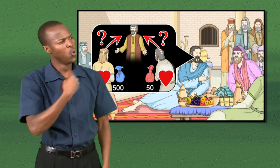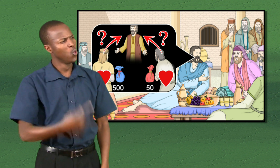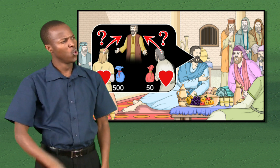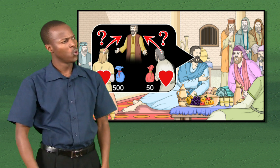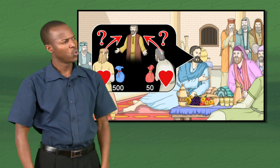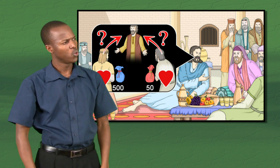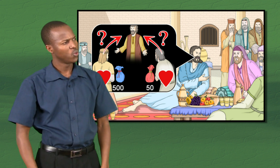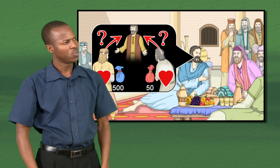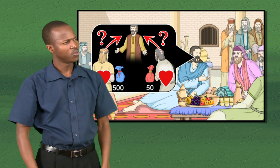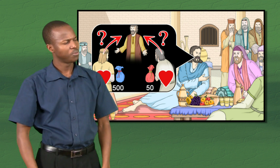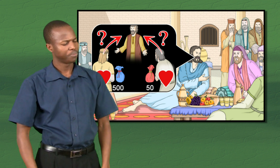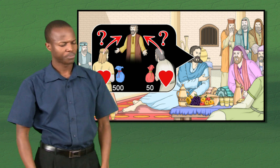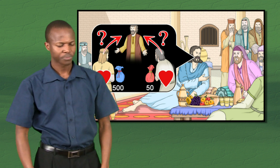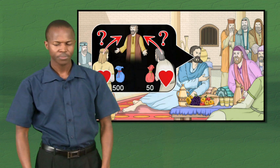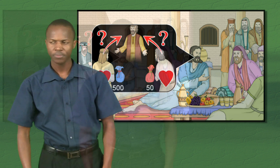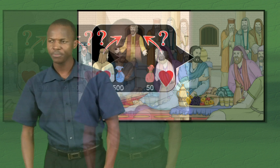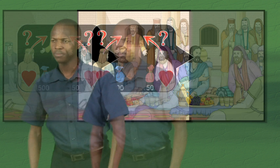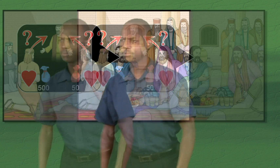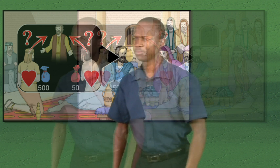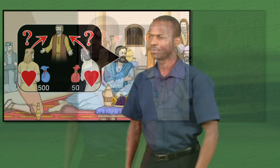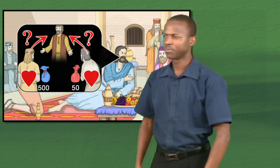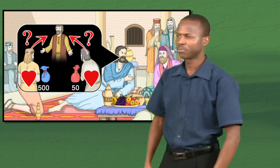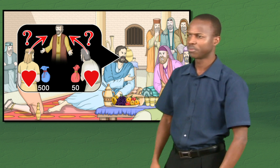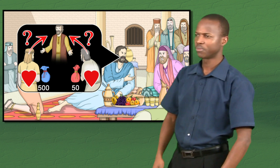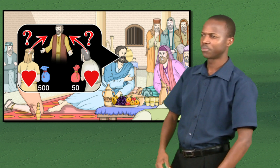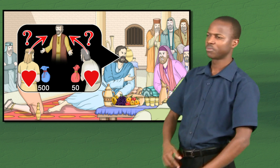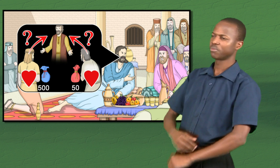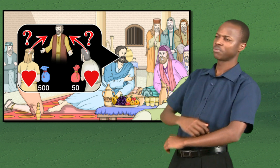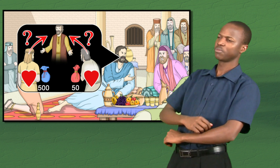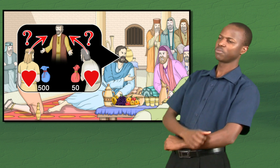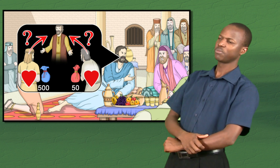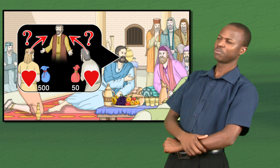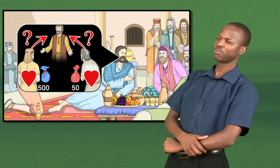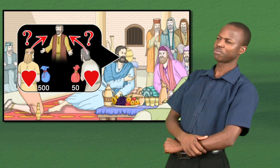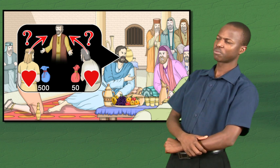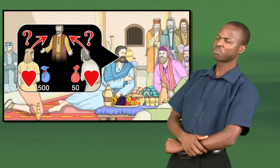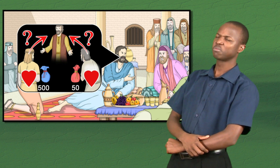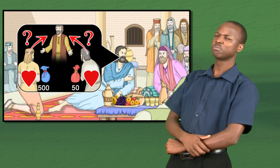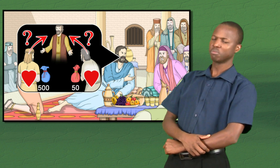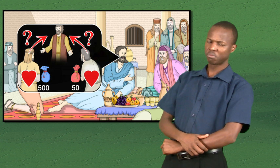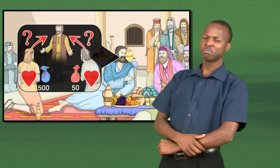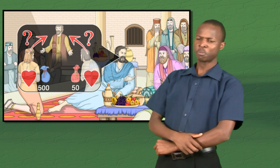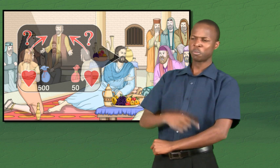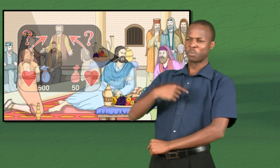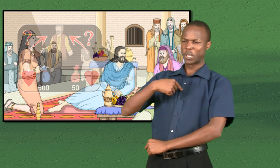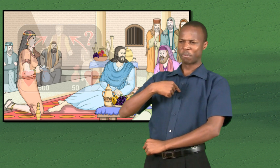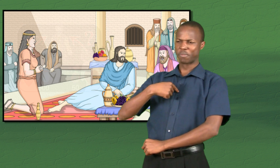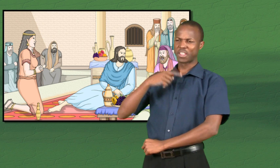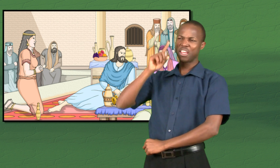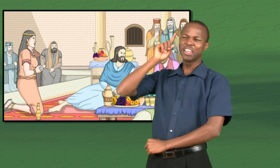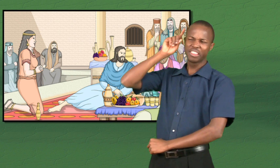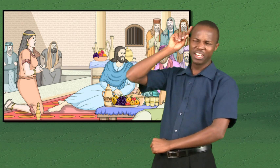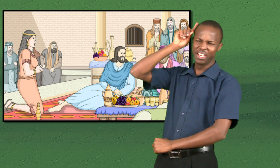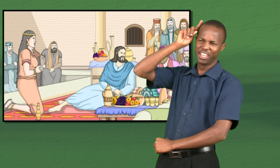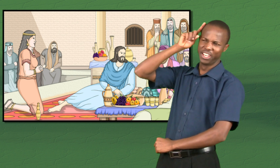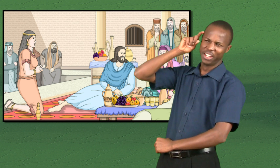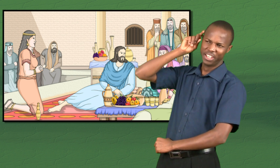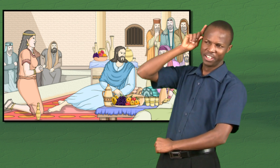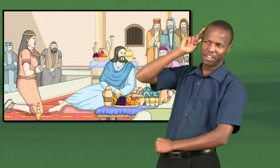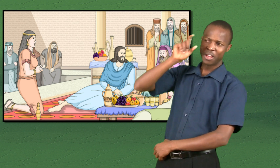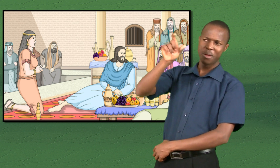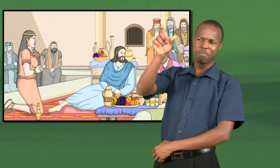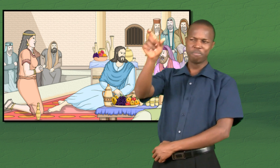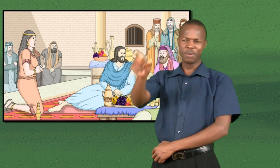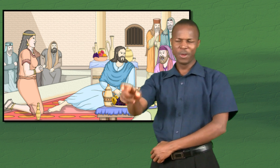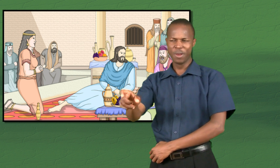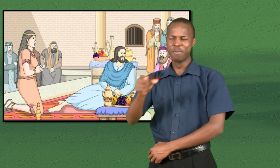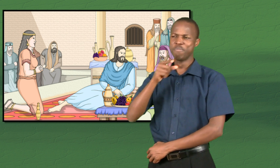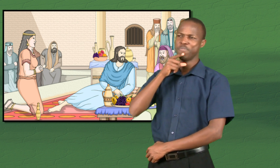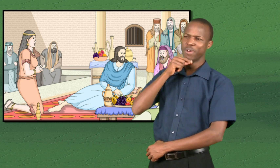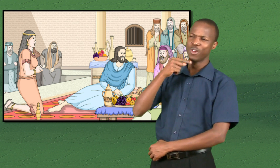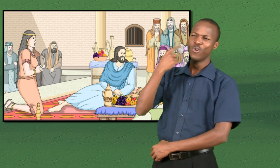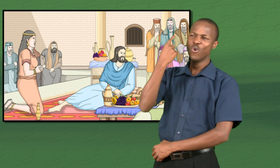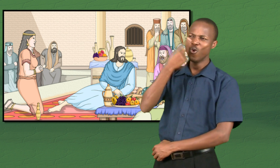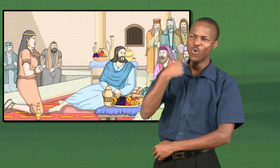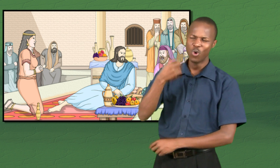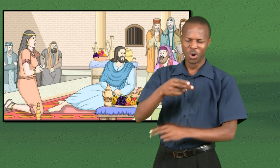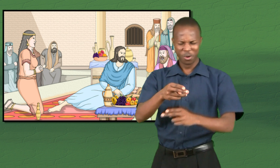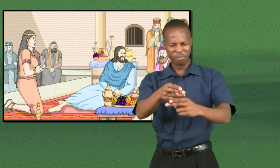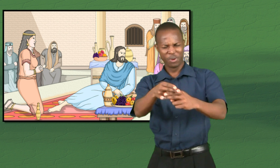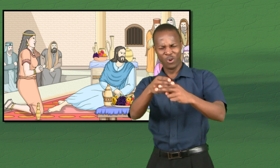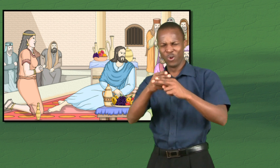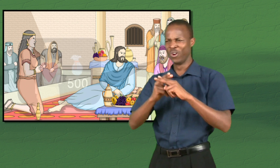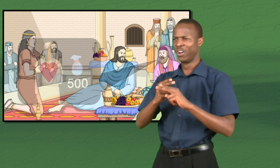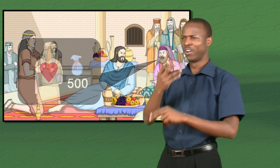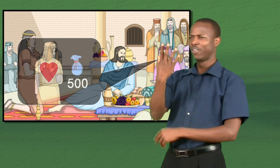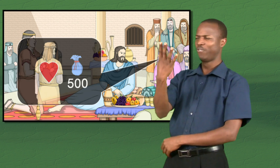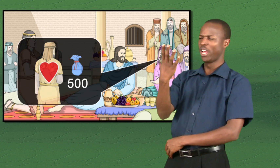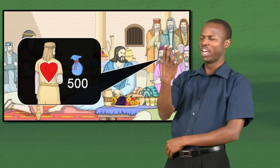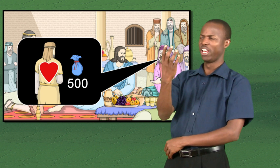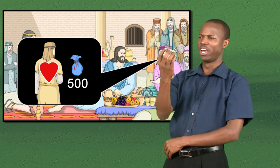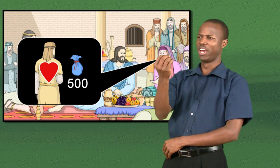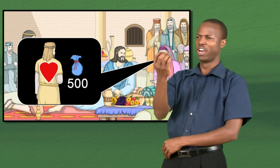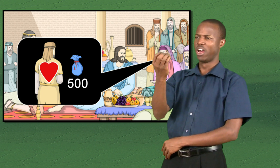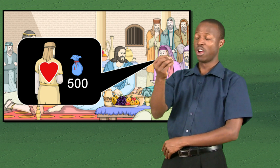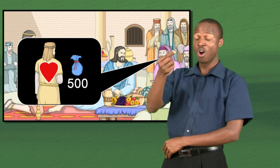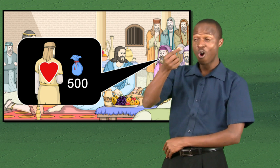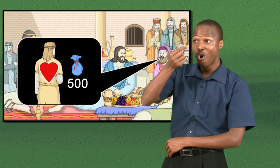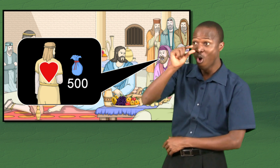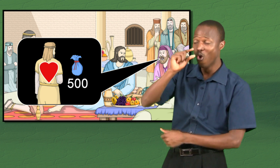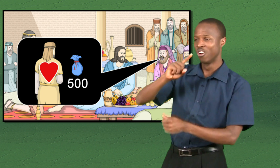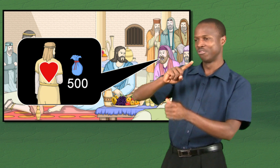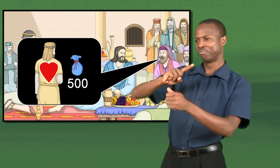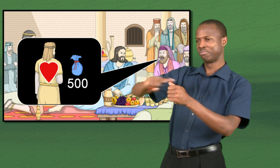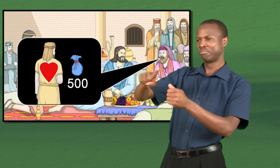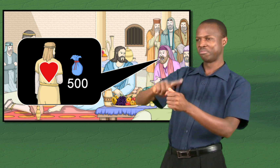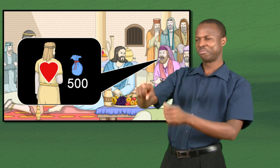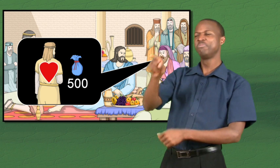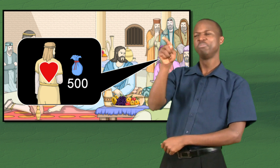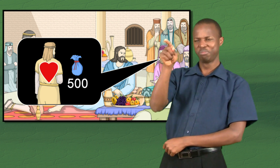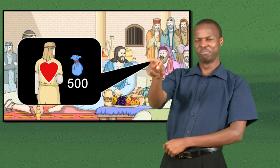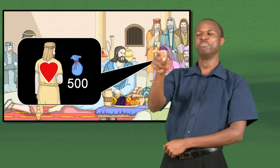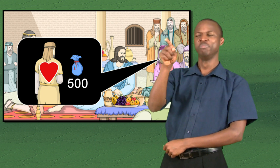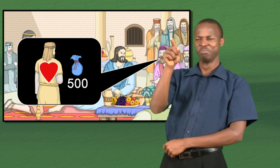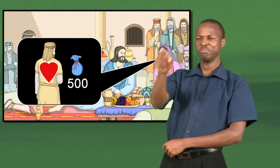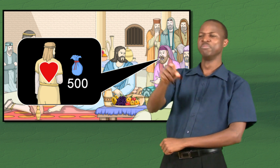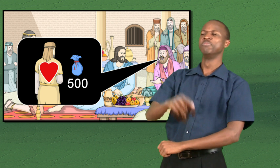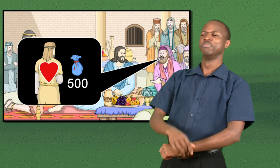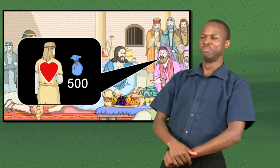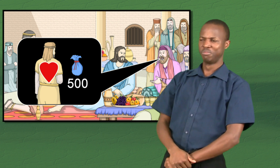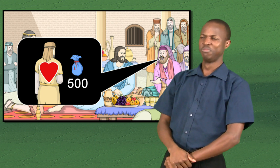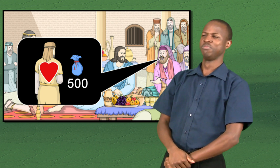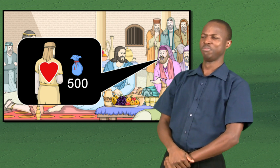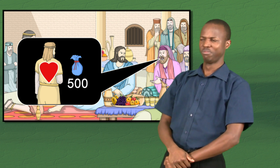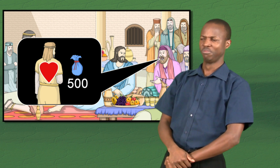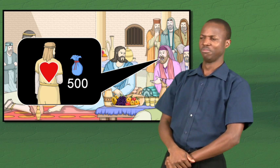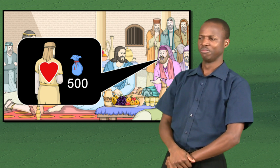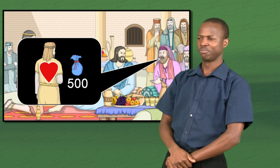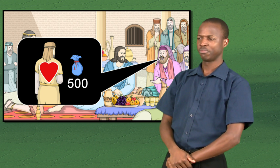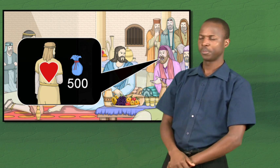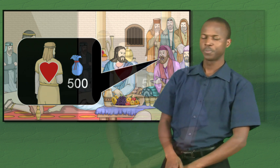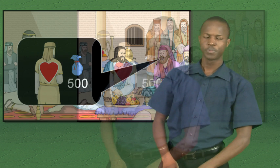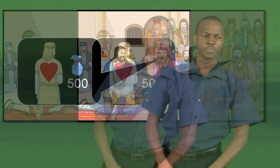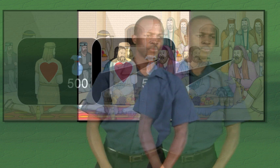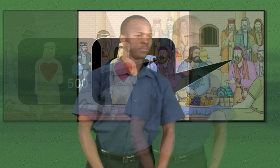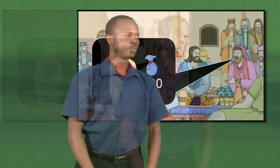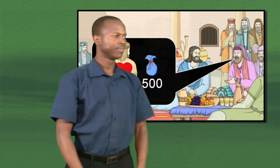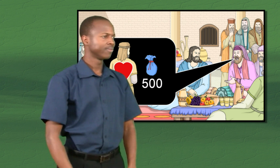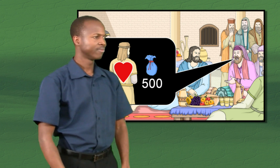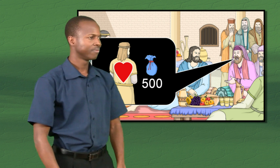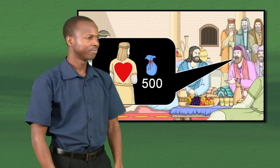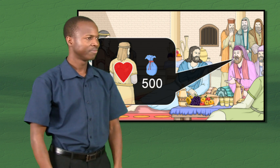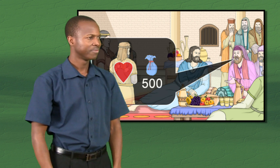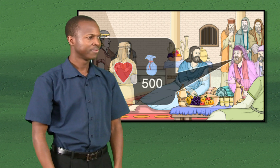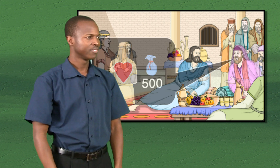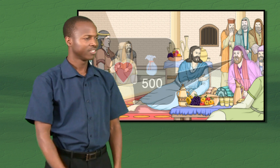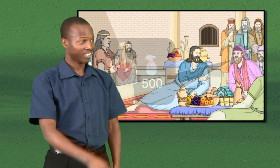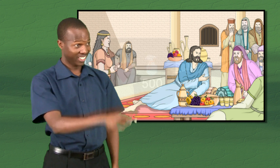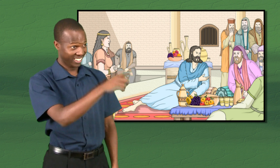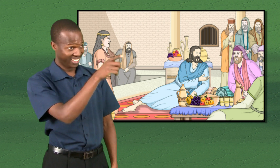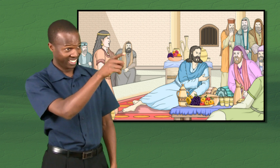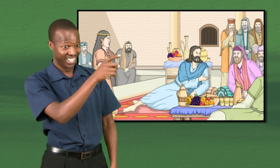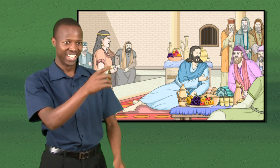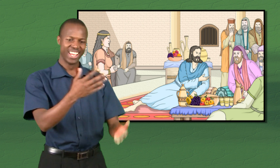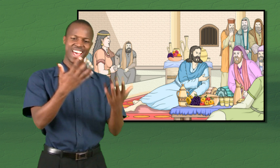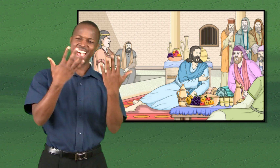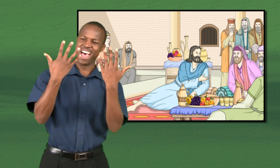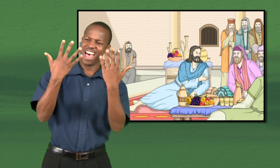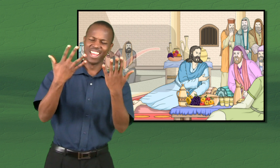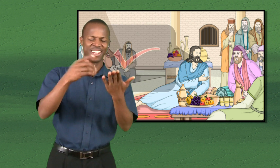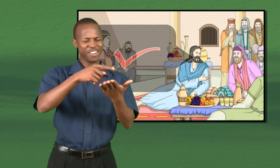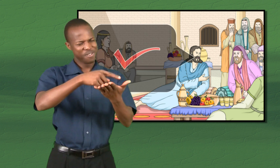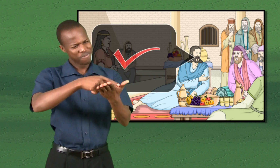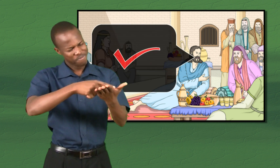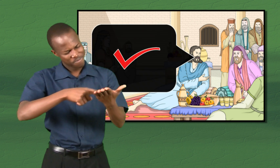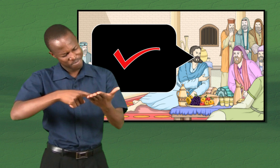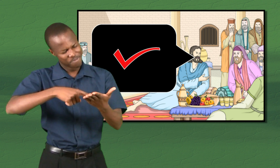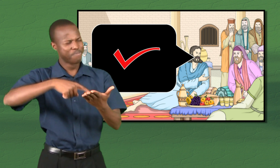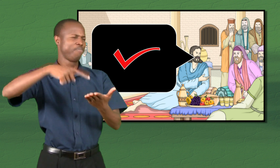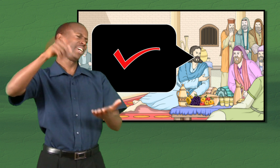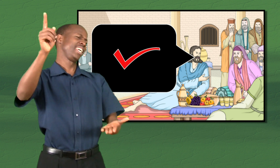“I suppose the one who was forgiven more,” Simon replied.